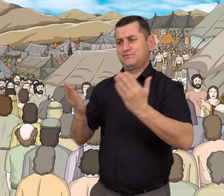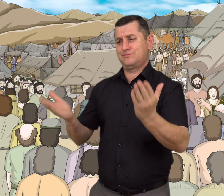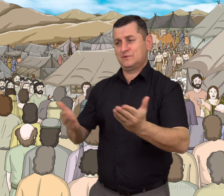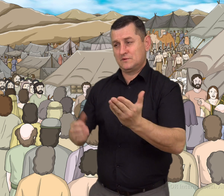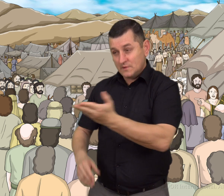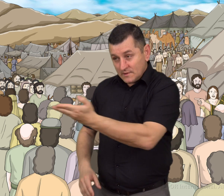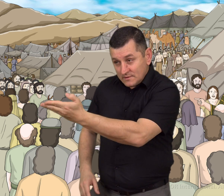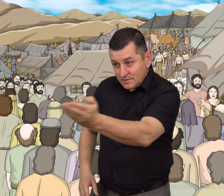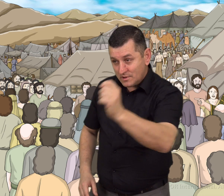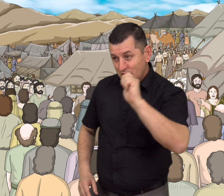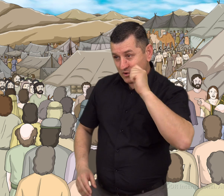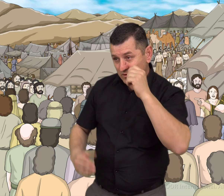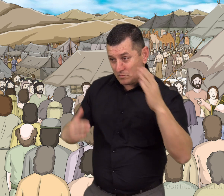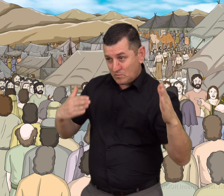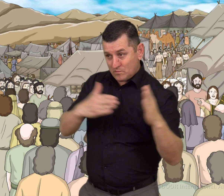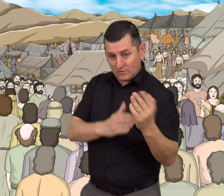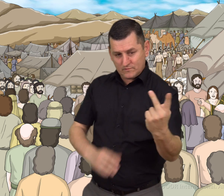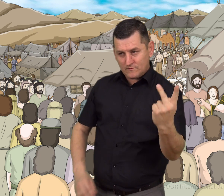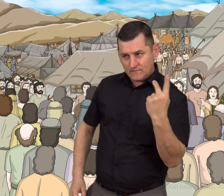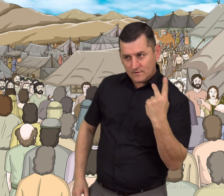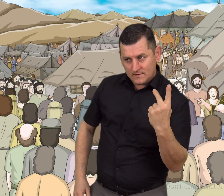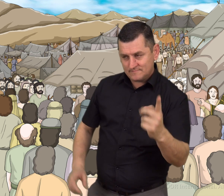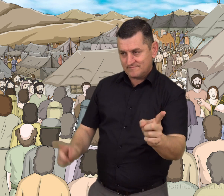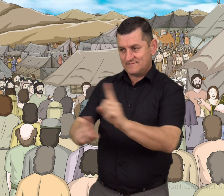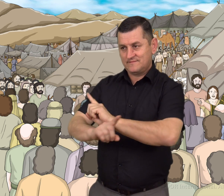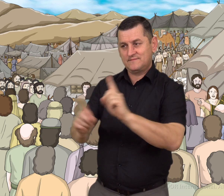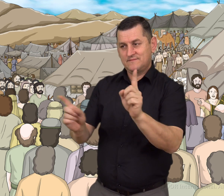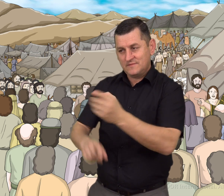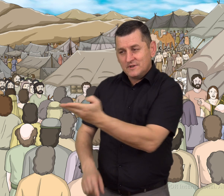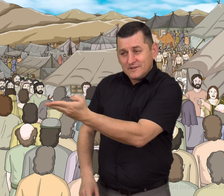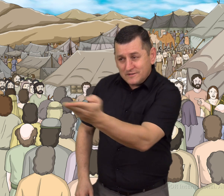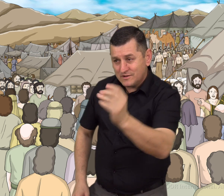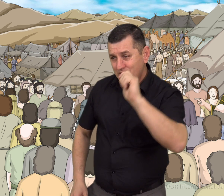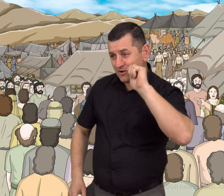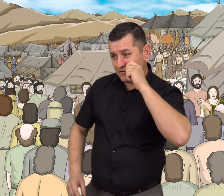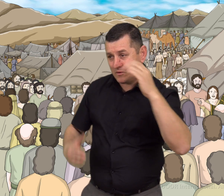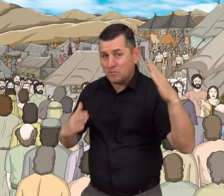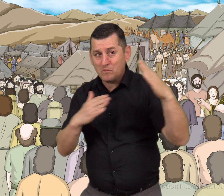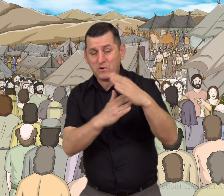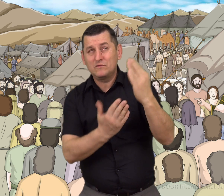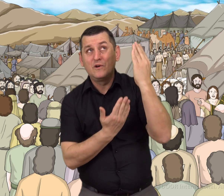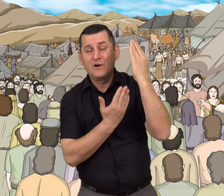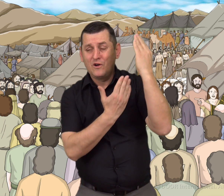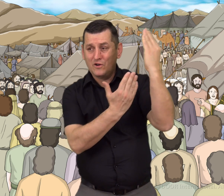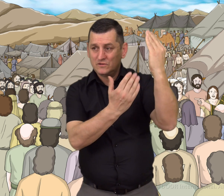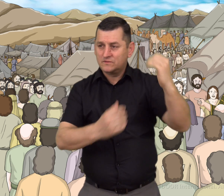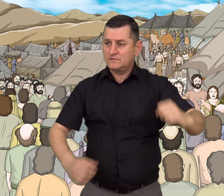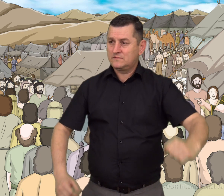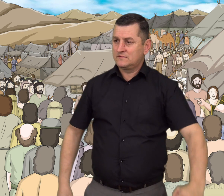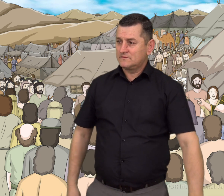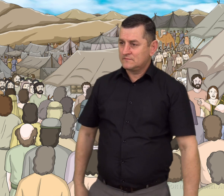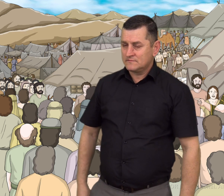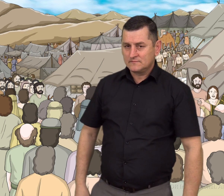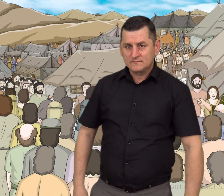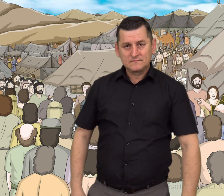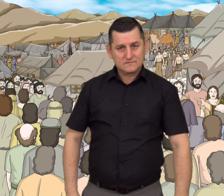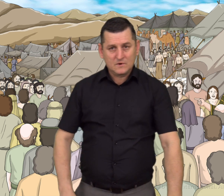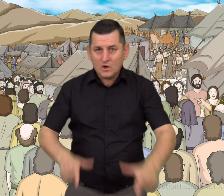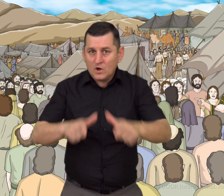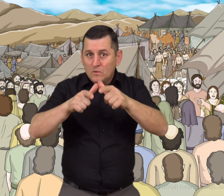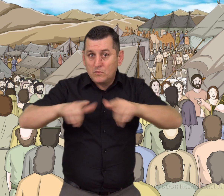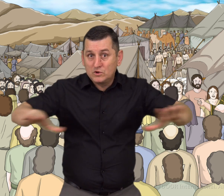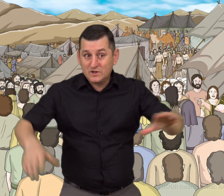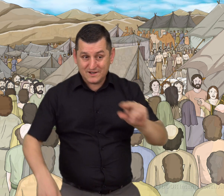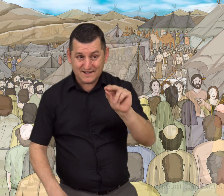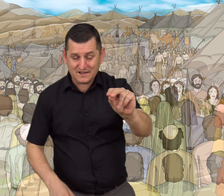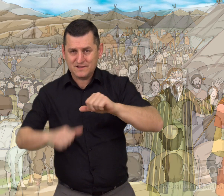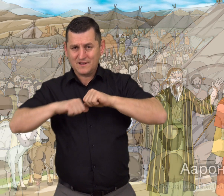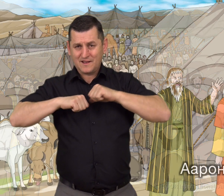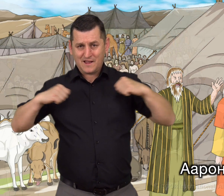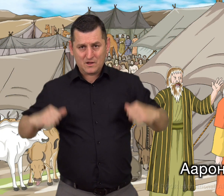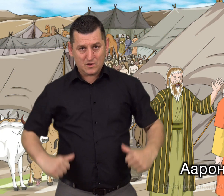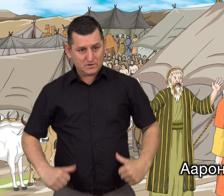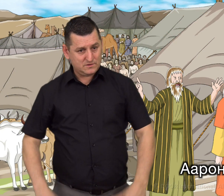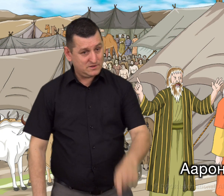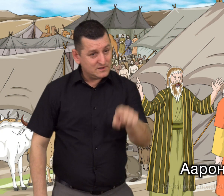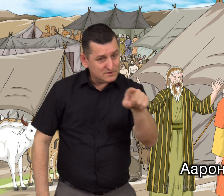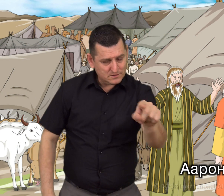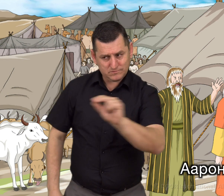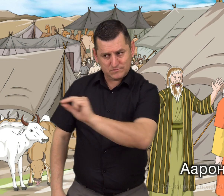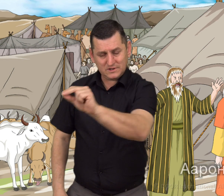Your grumblings are not against us but against the LORD.”